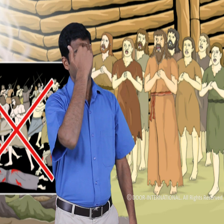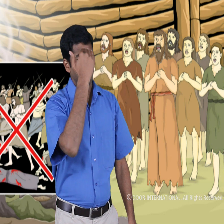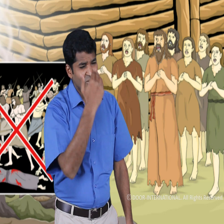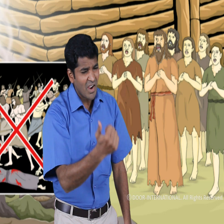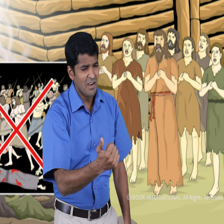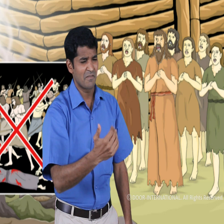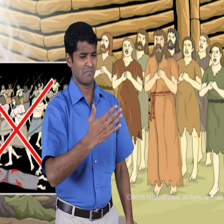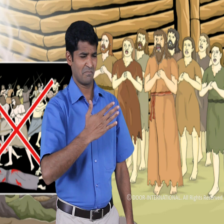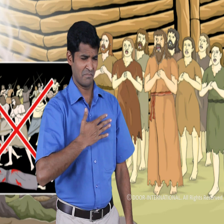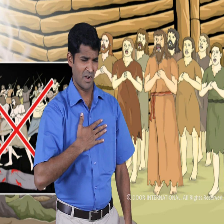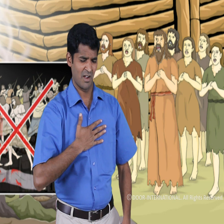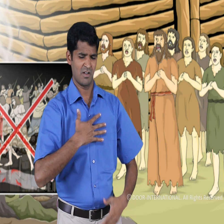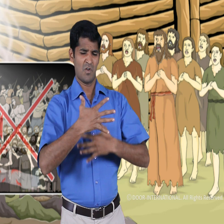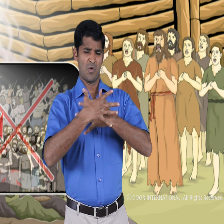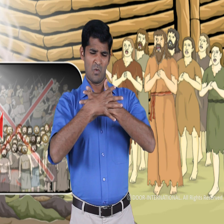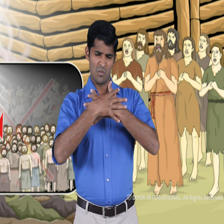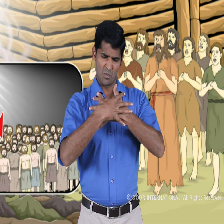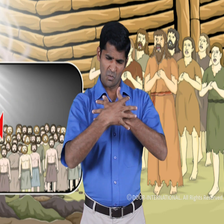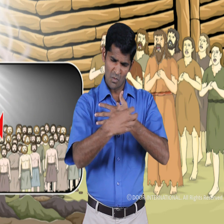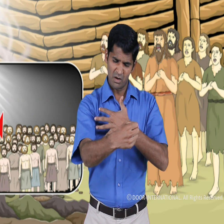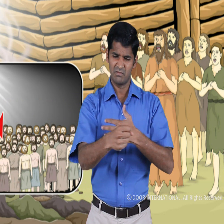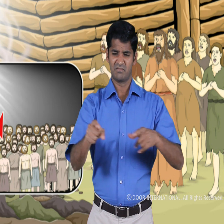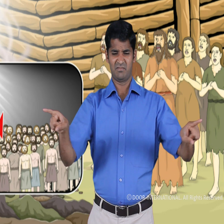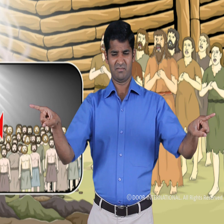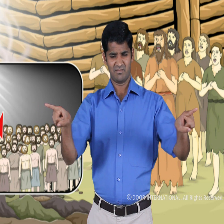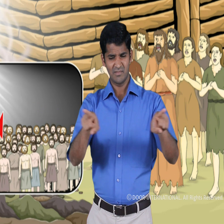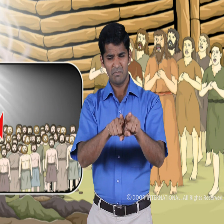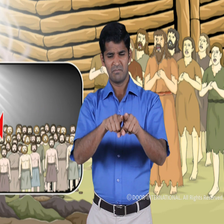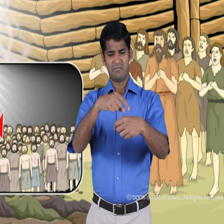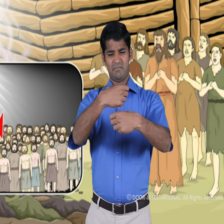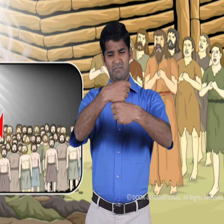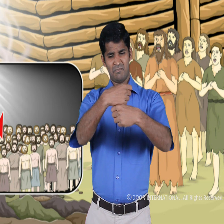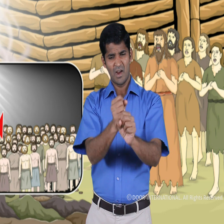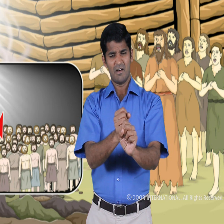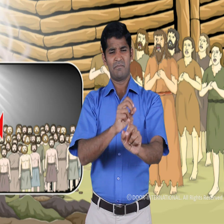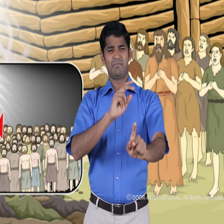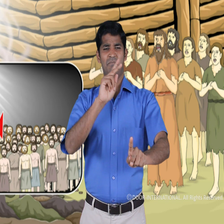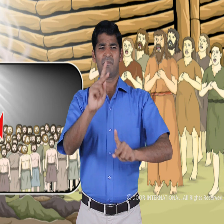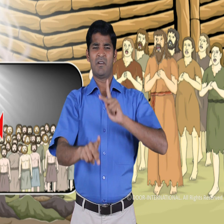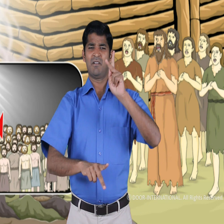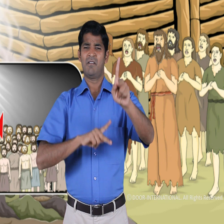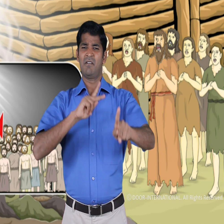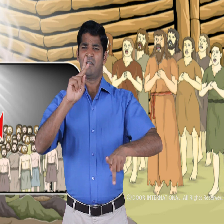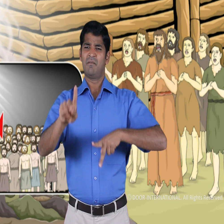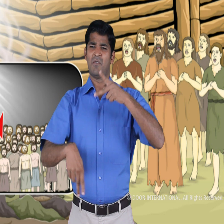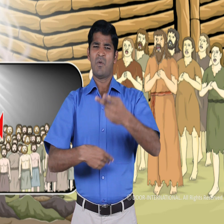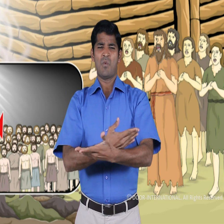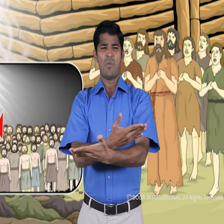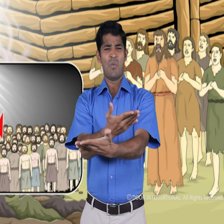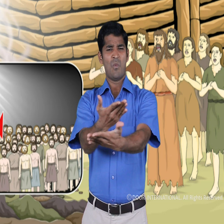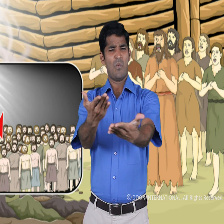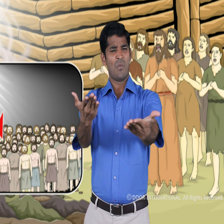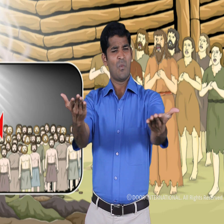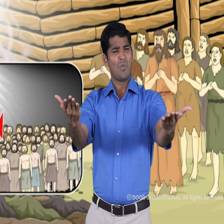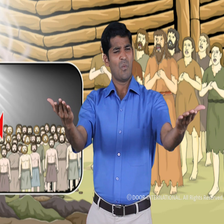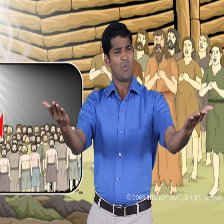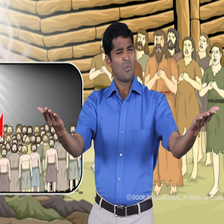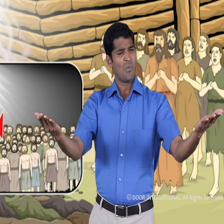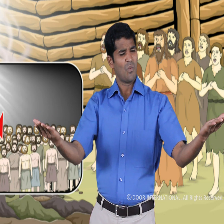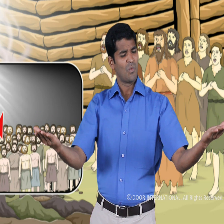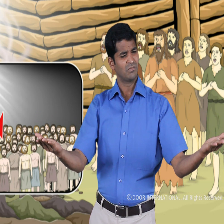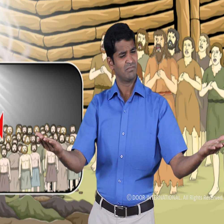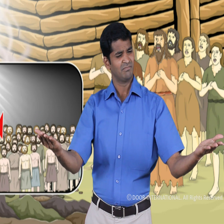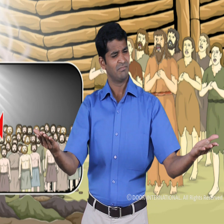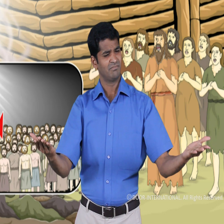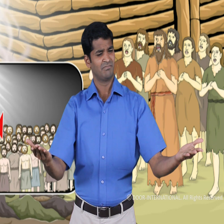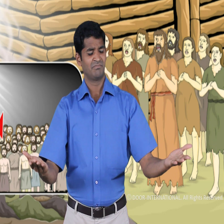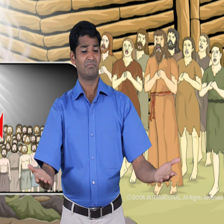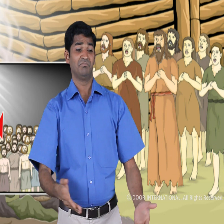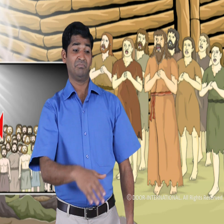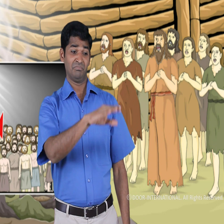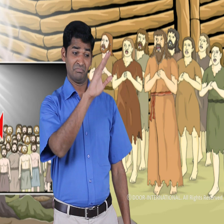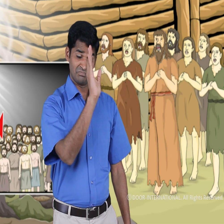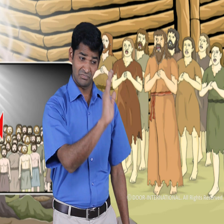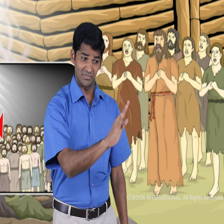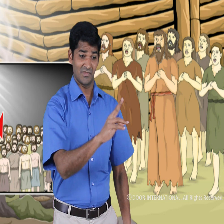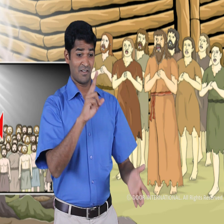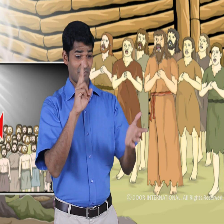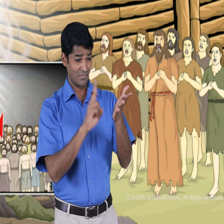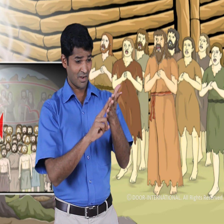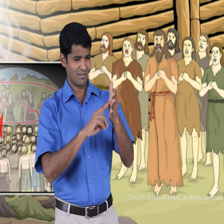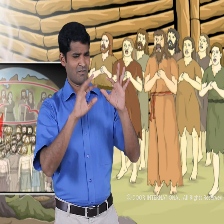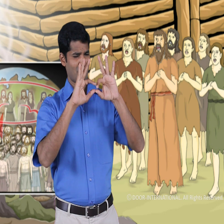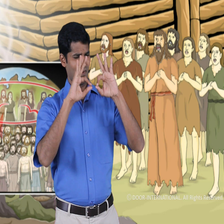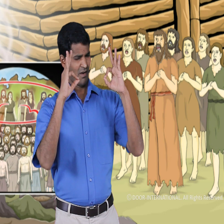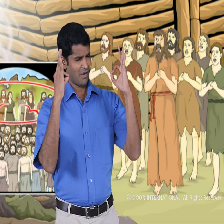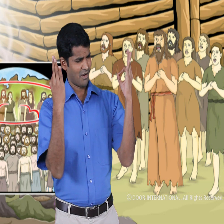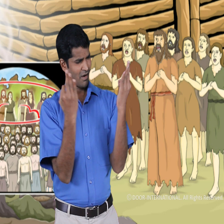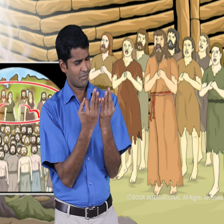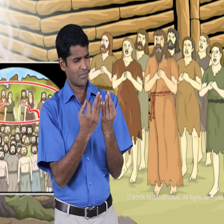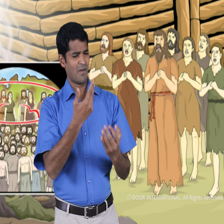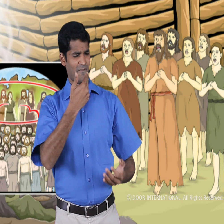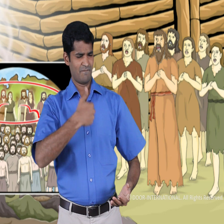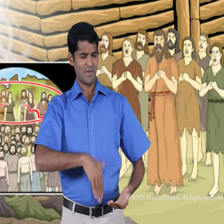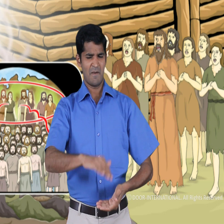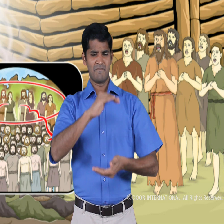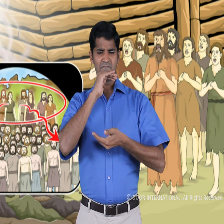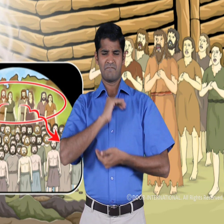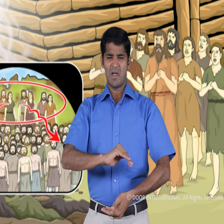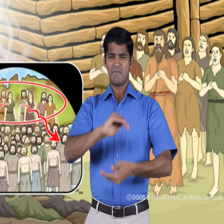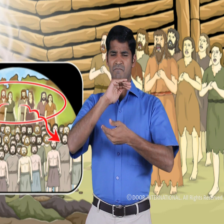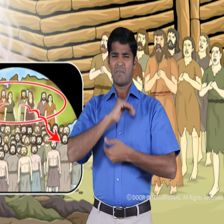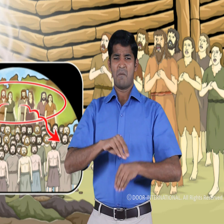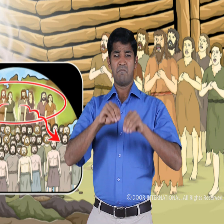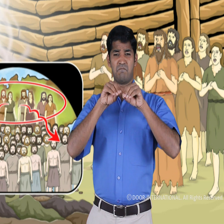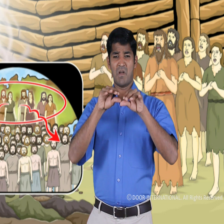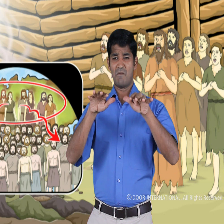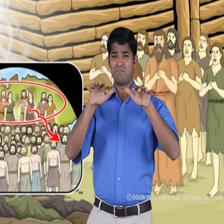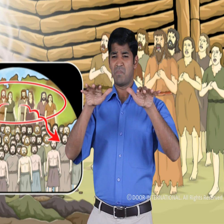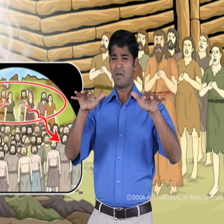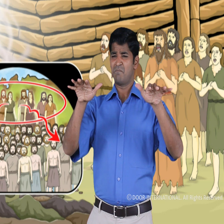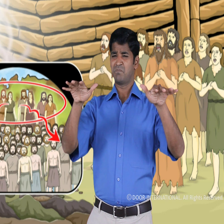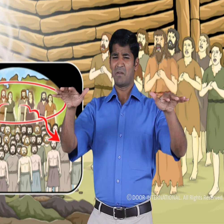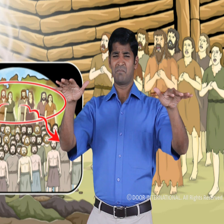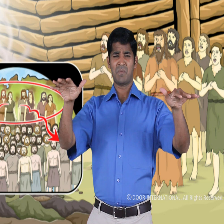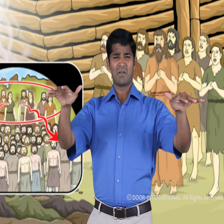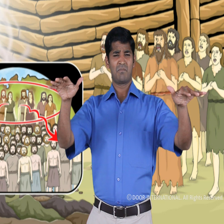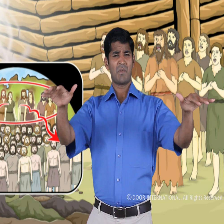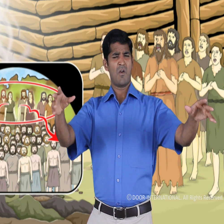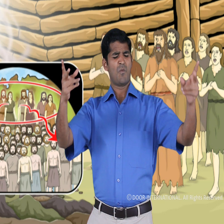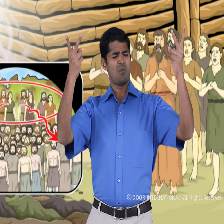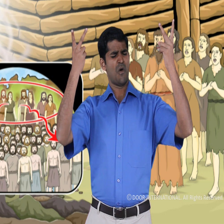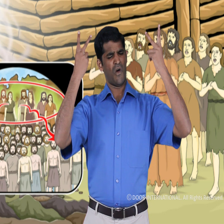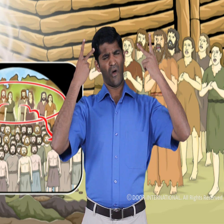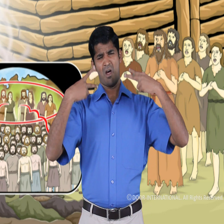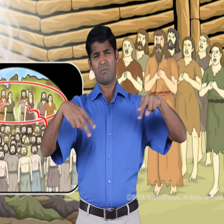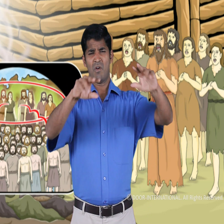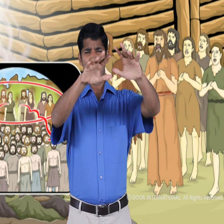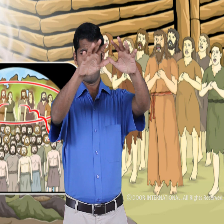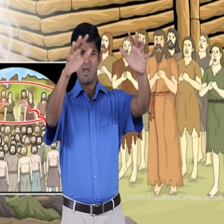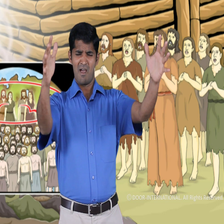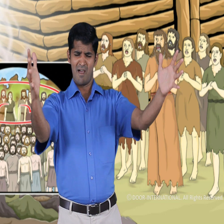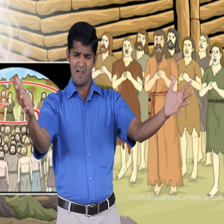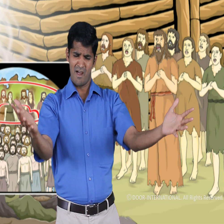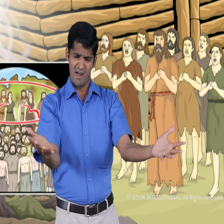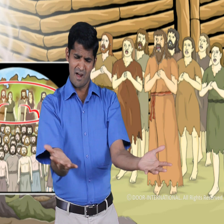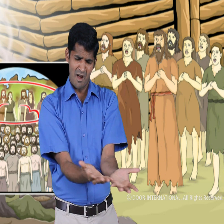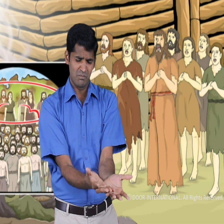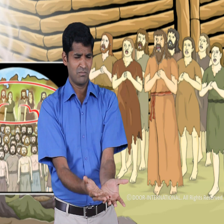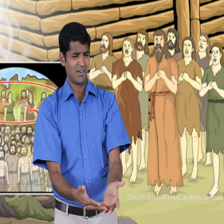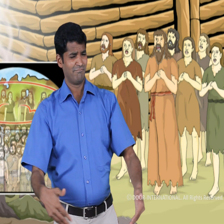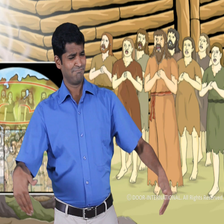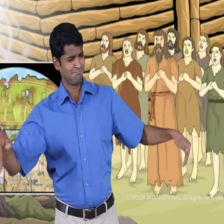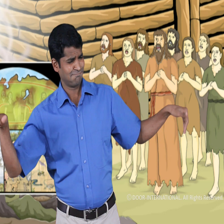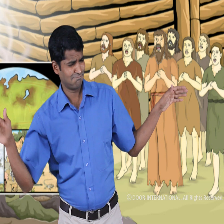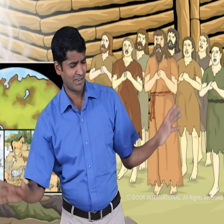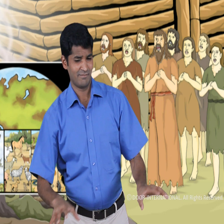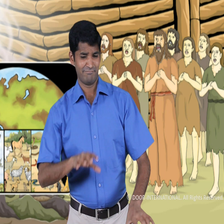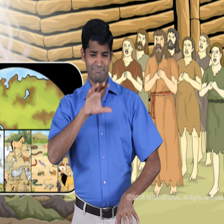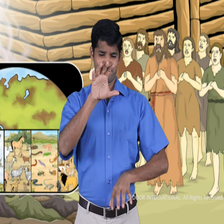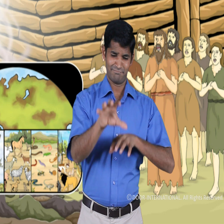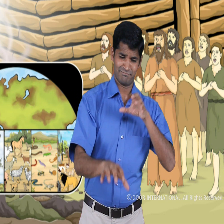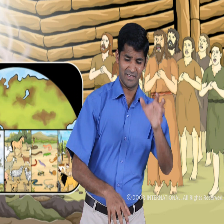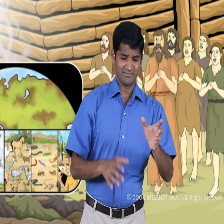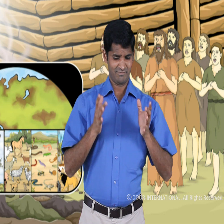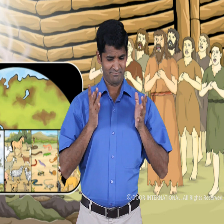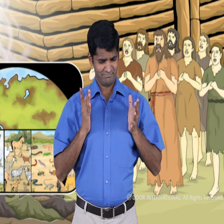for in His own image God has made mankind. But as for you, be fruitful and multiply;